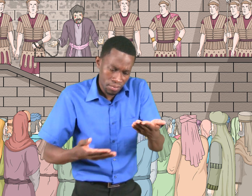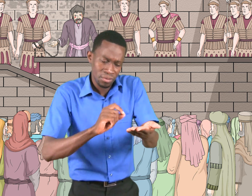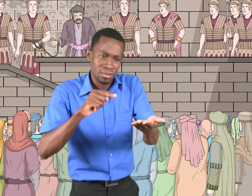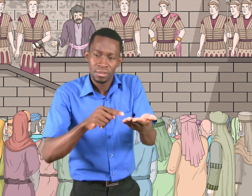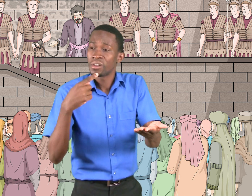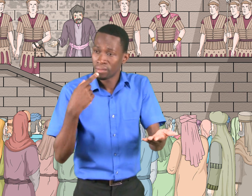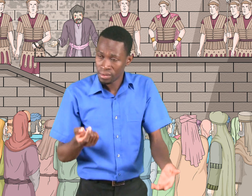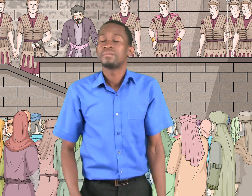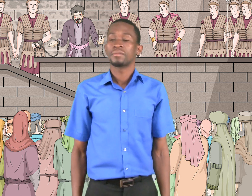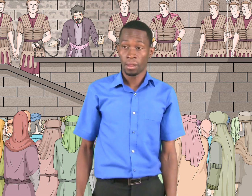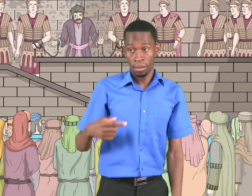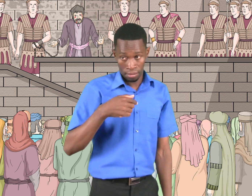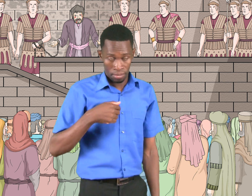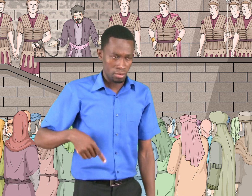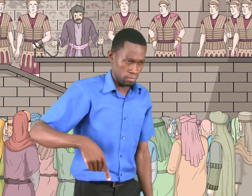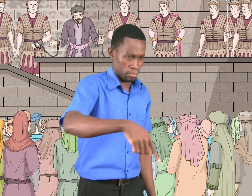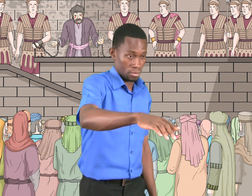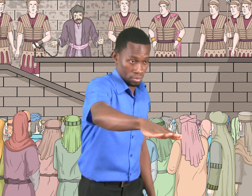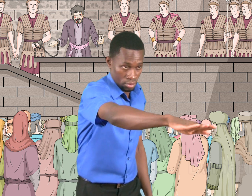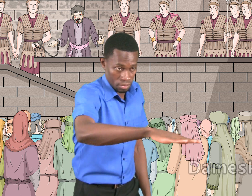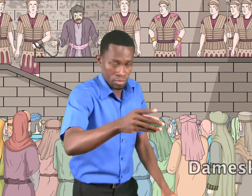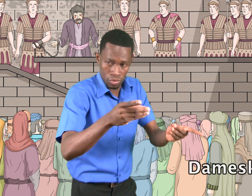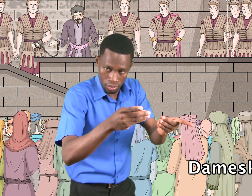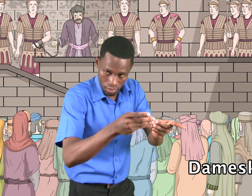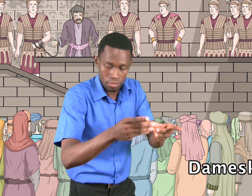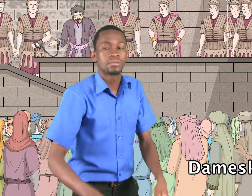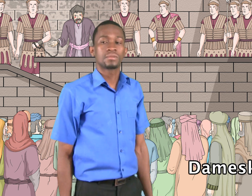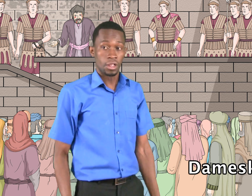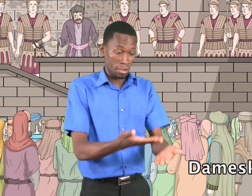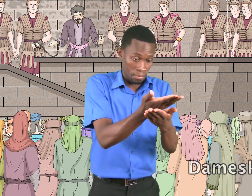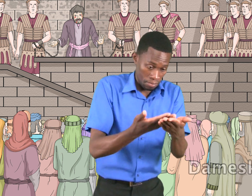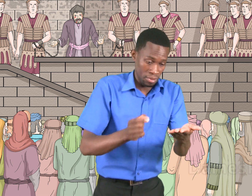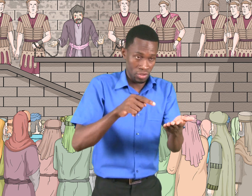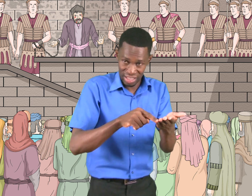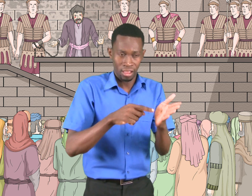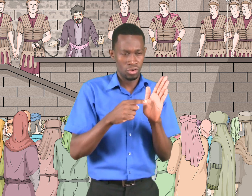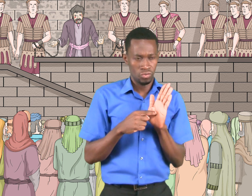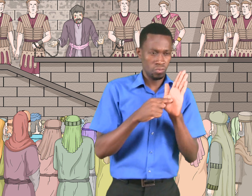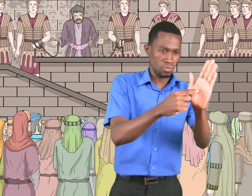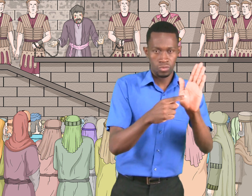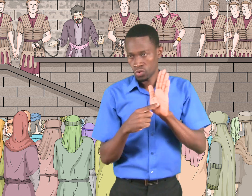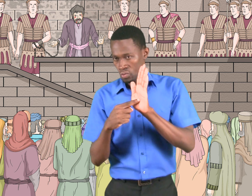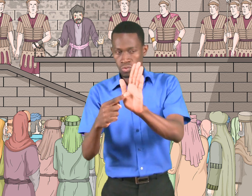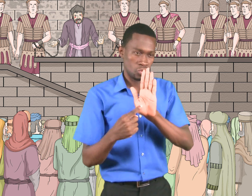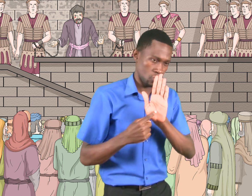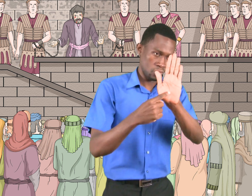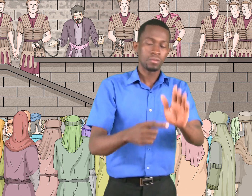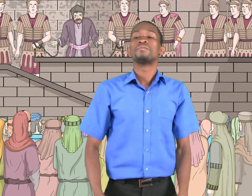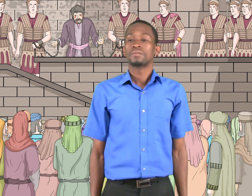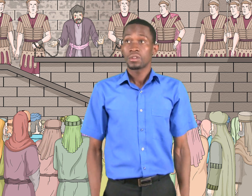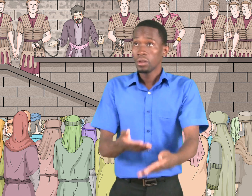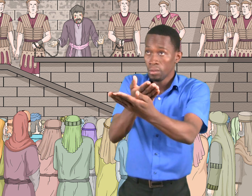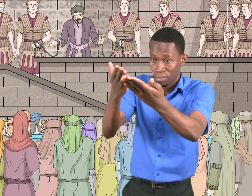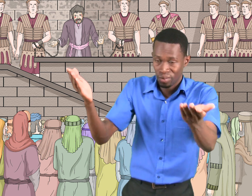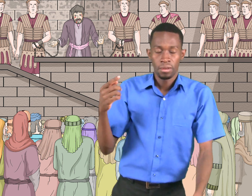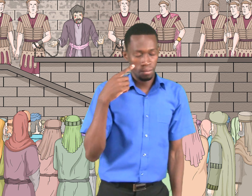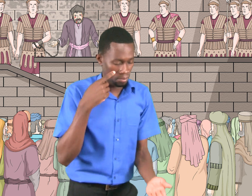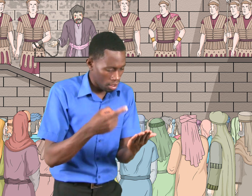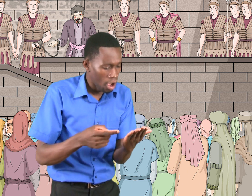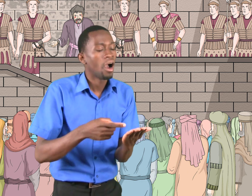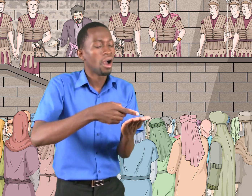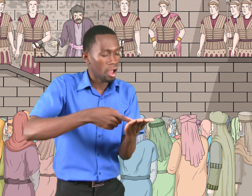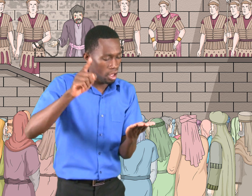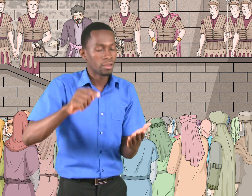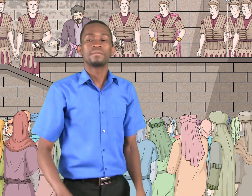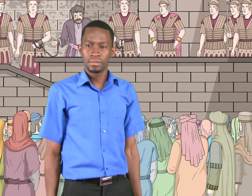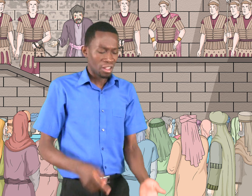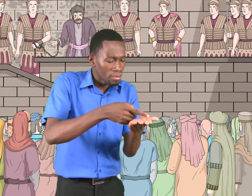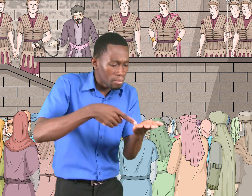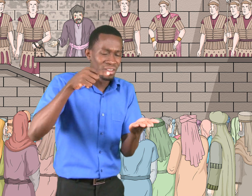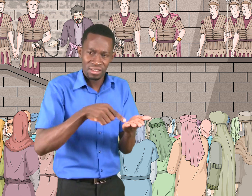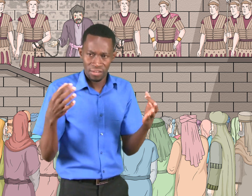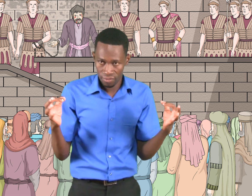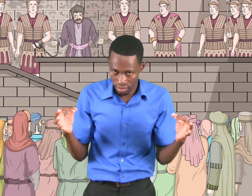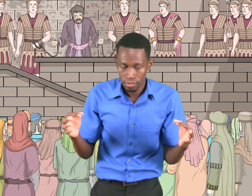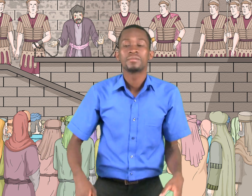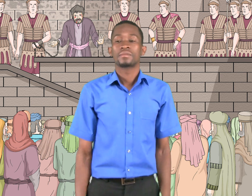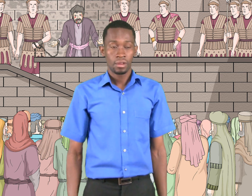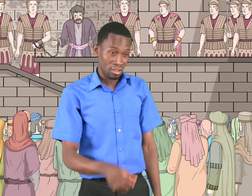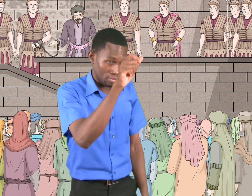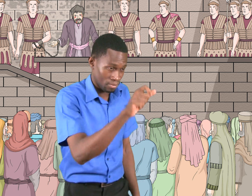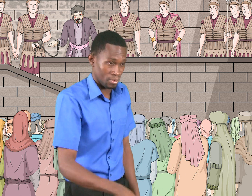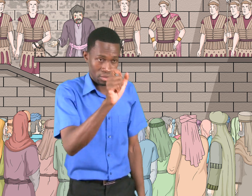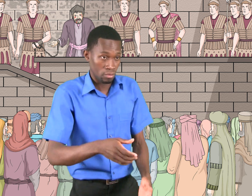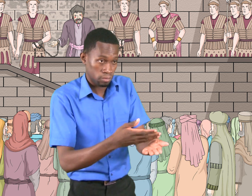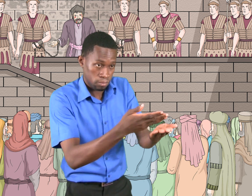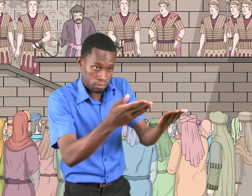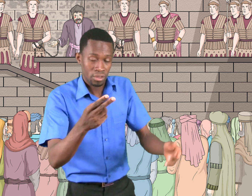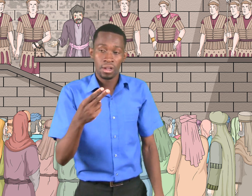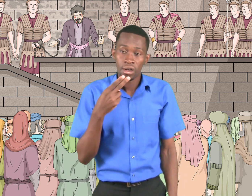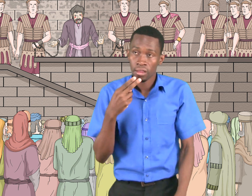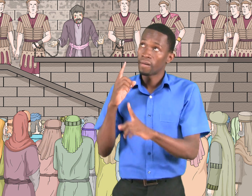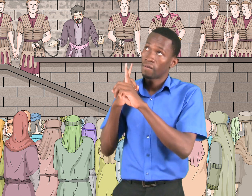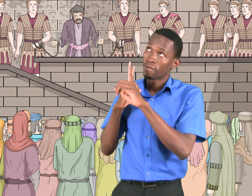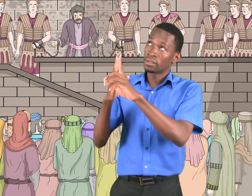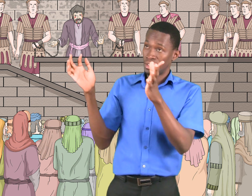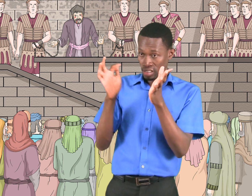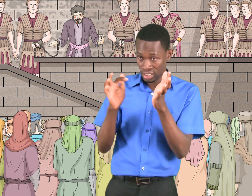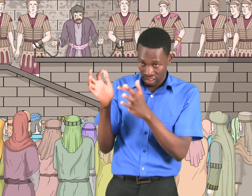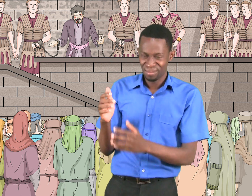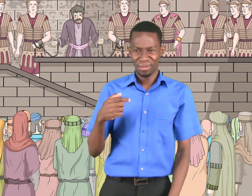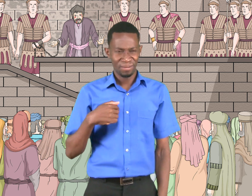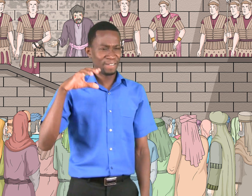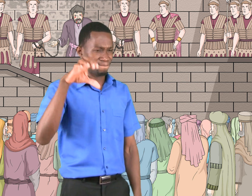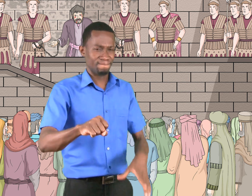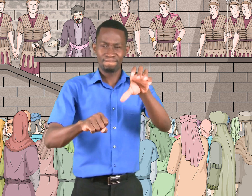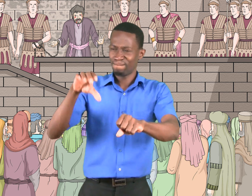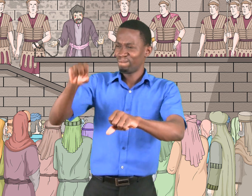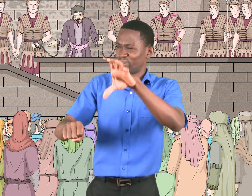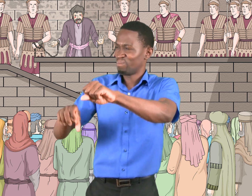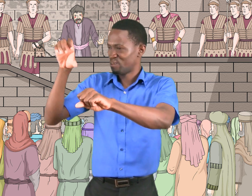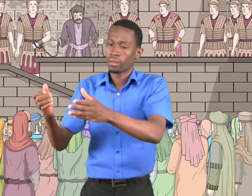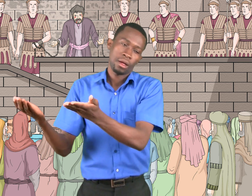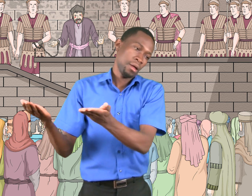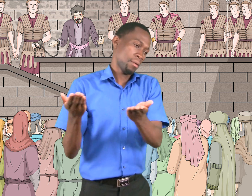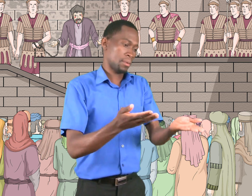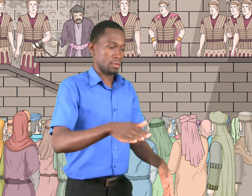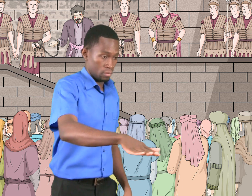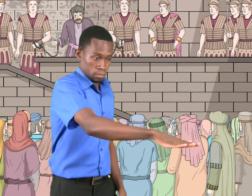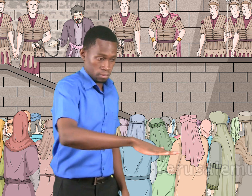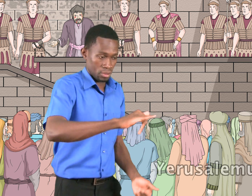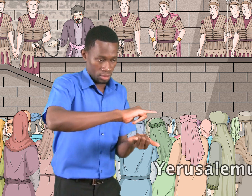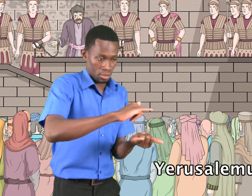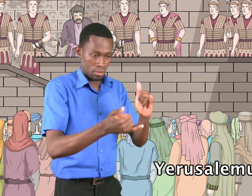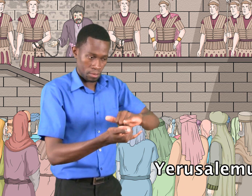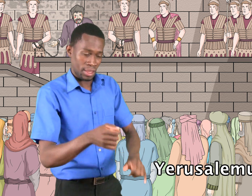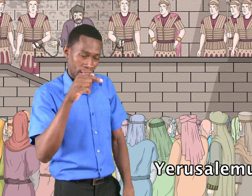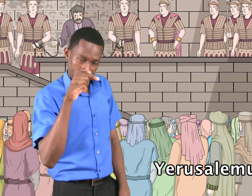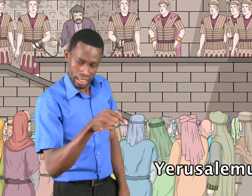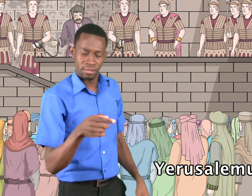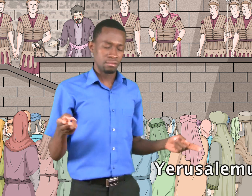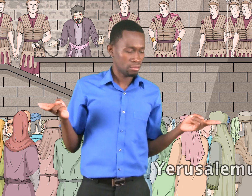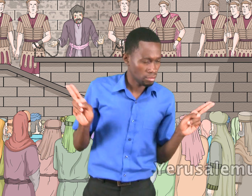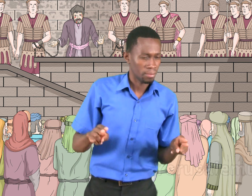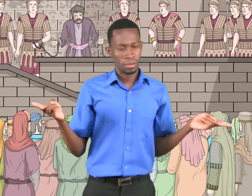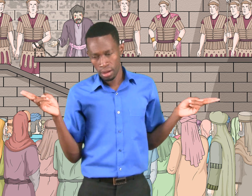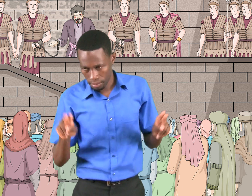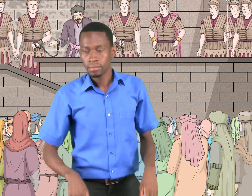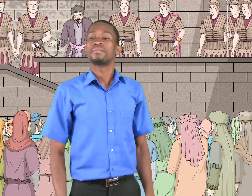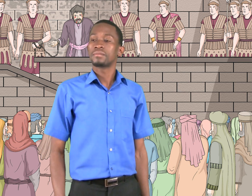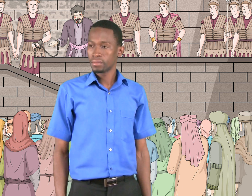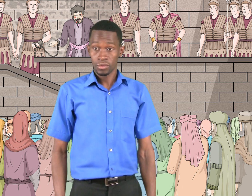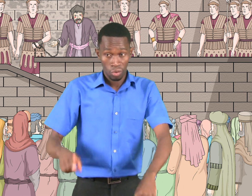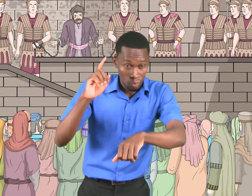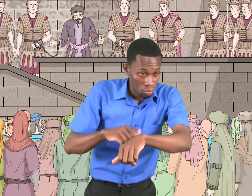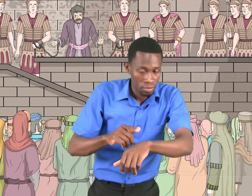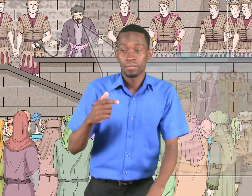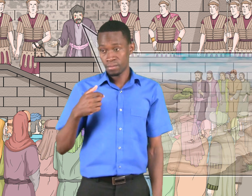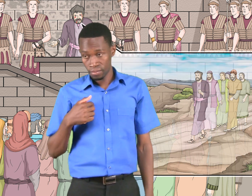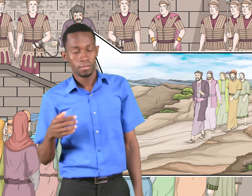I even obtained letters from them to their brothers in Damascus, and I was on my way to apprehend these people and bring them to Jerusalem to be punished.